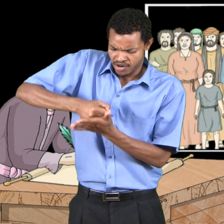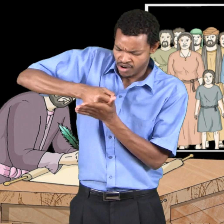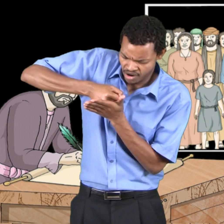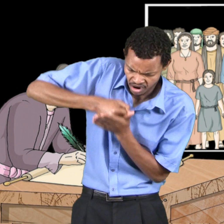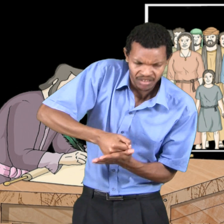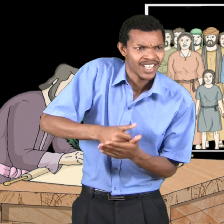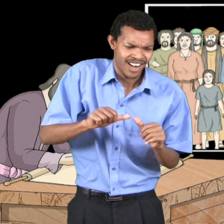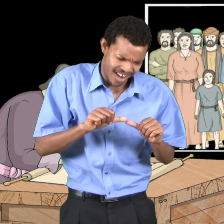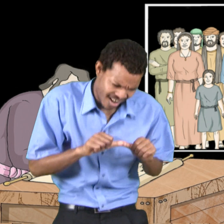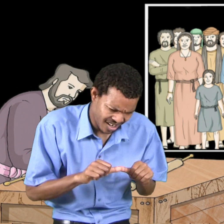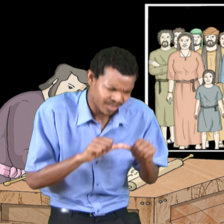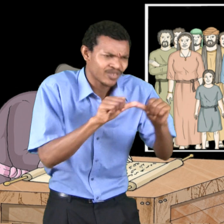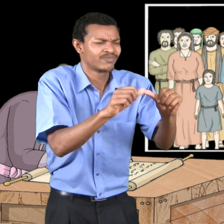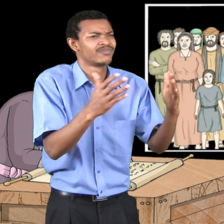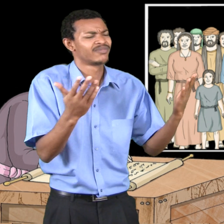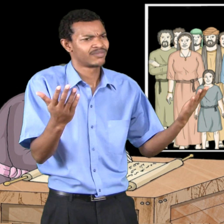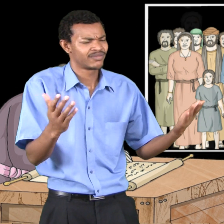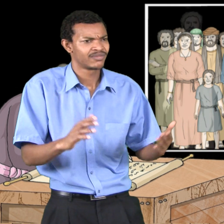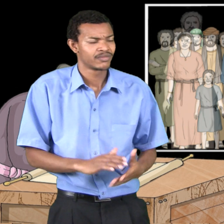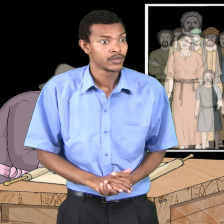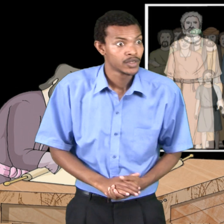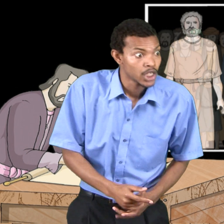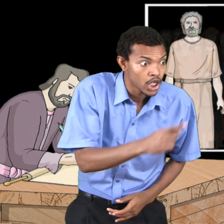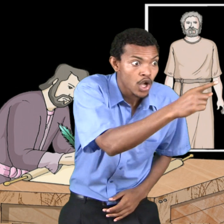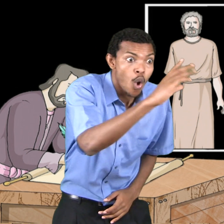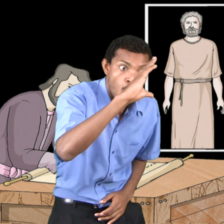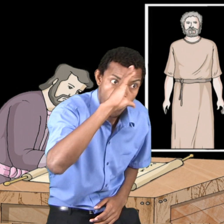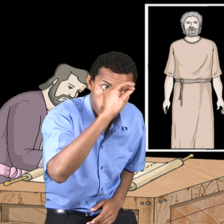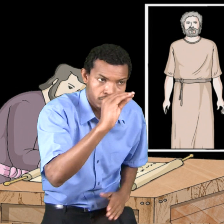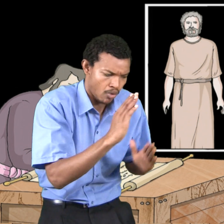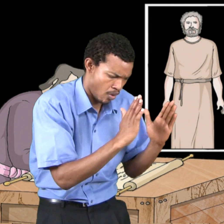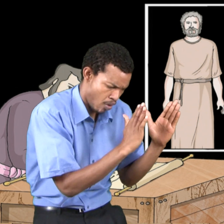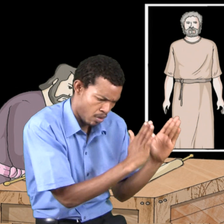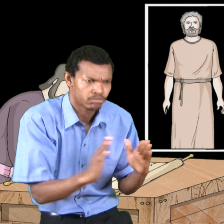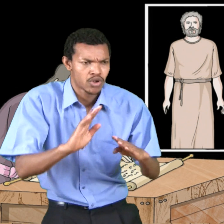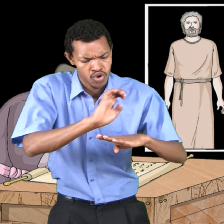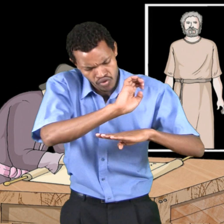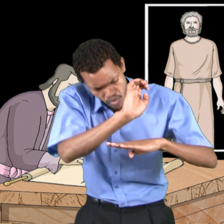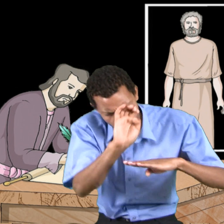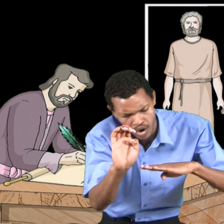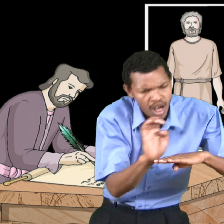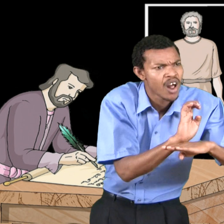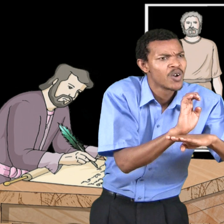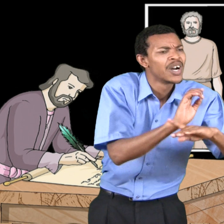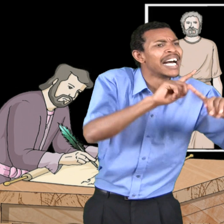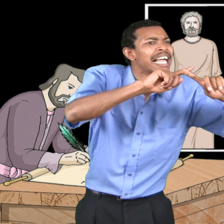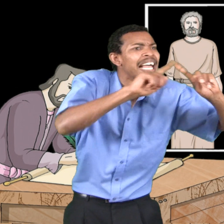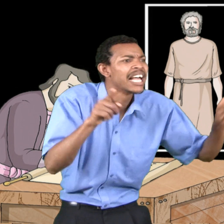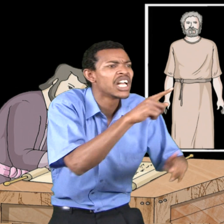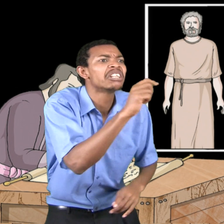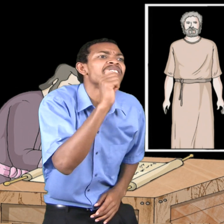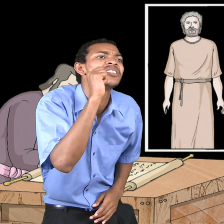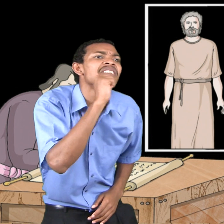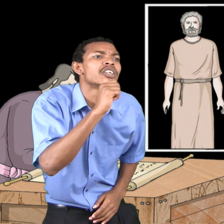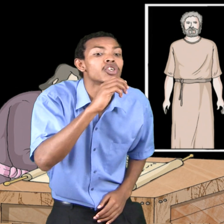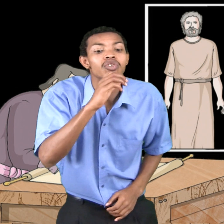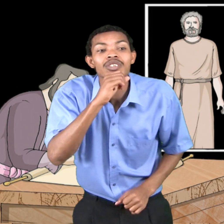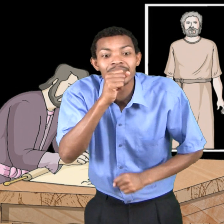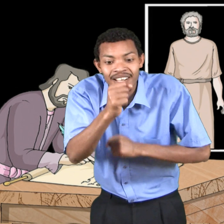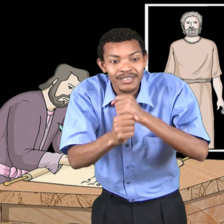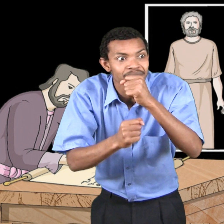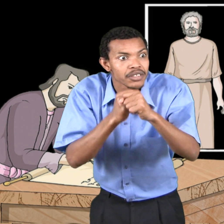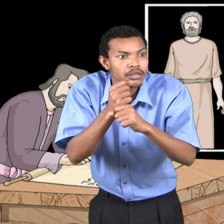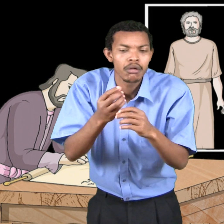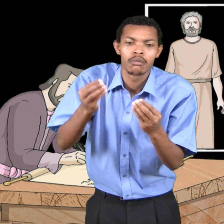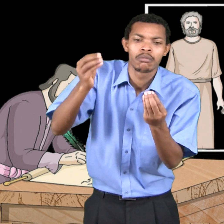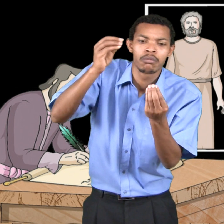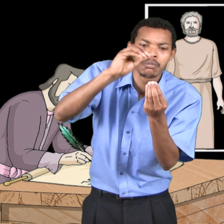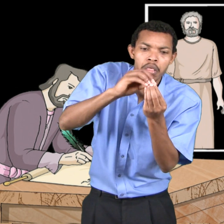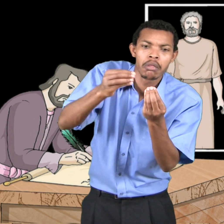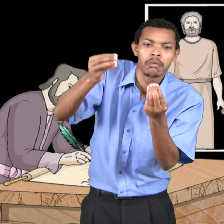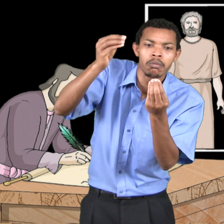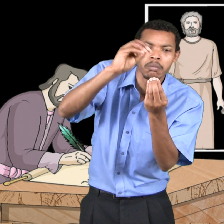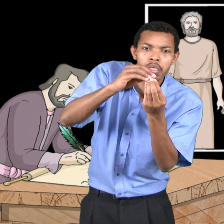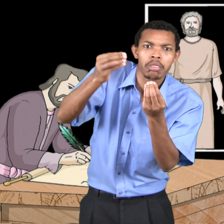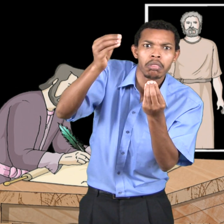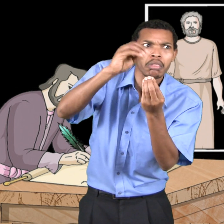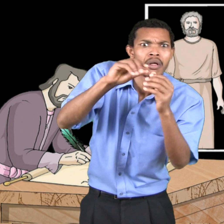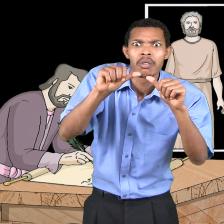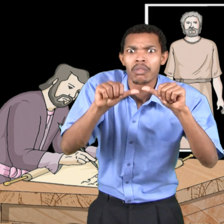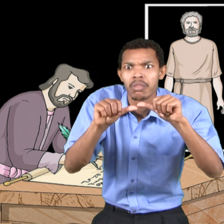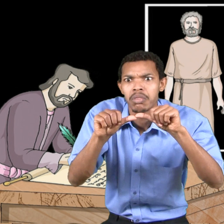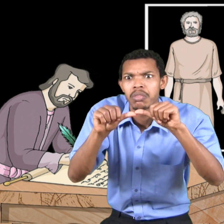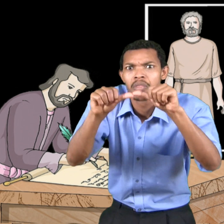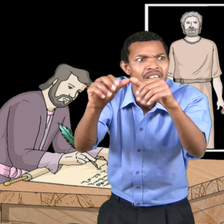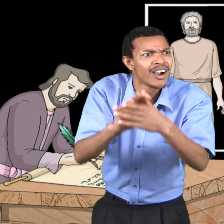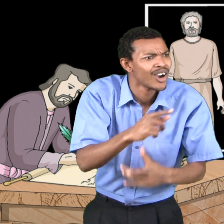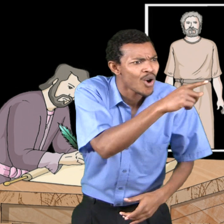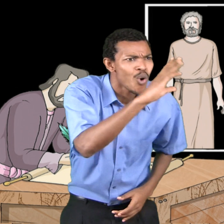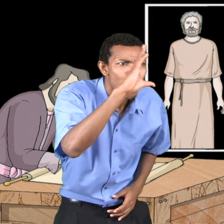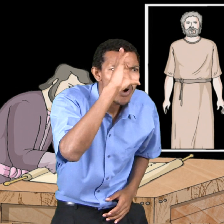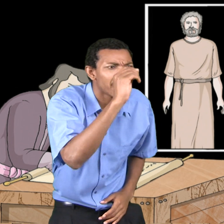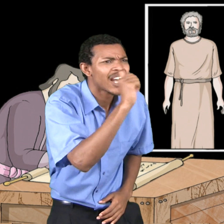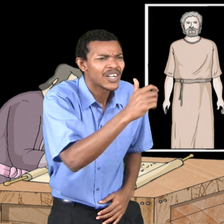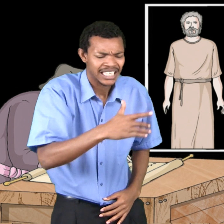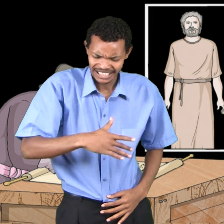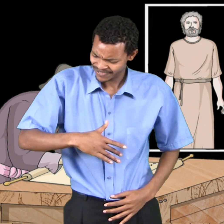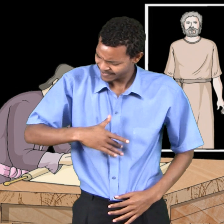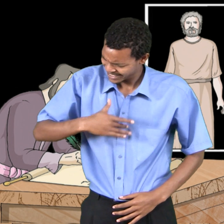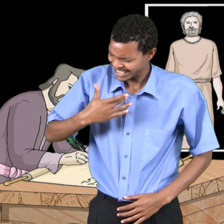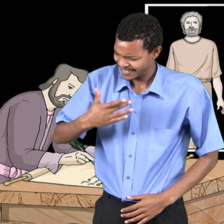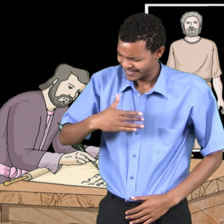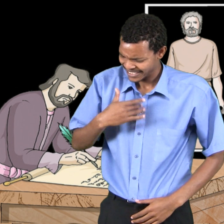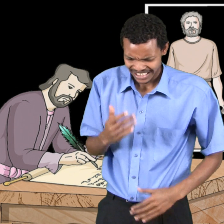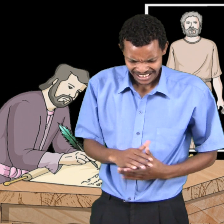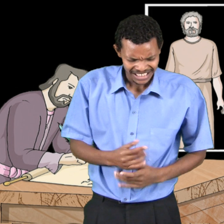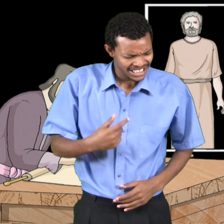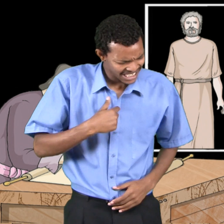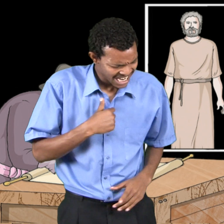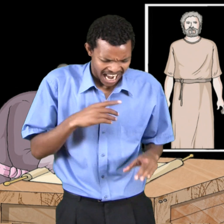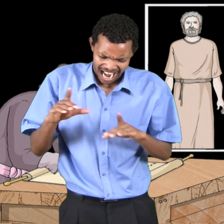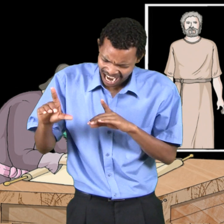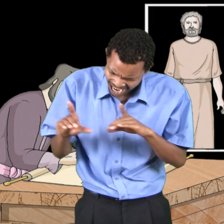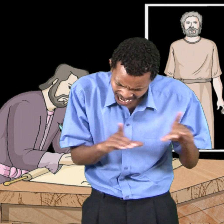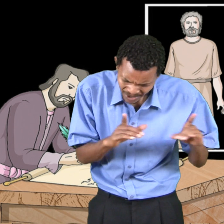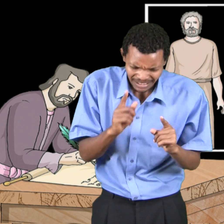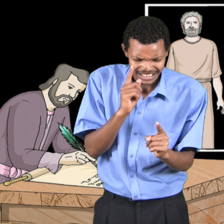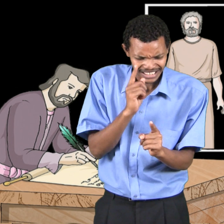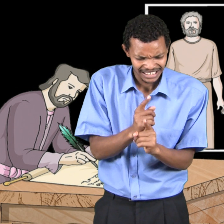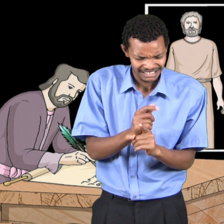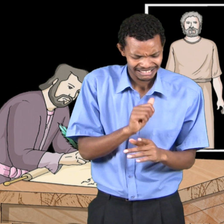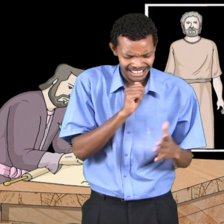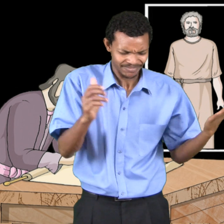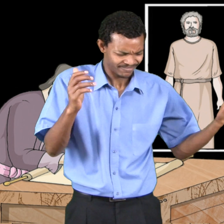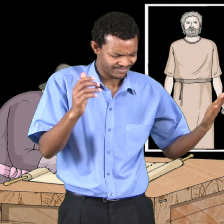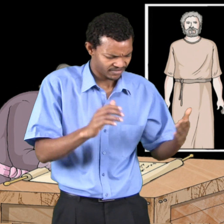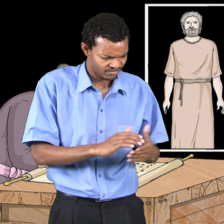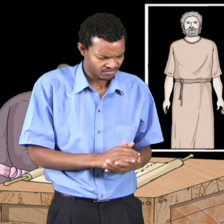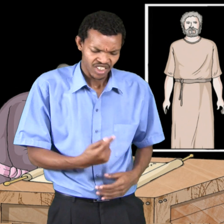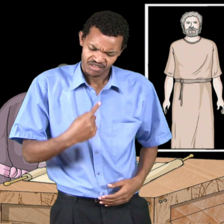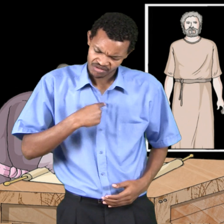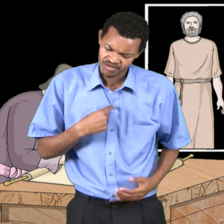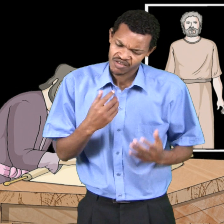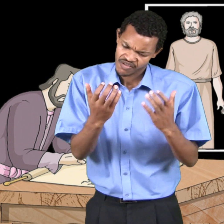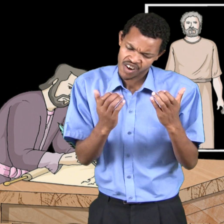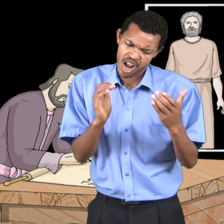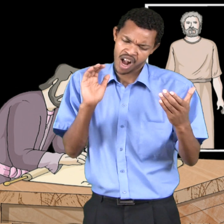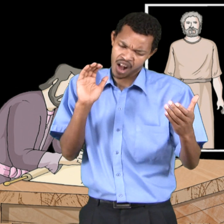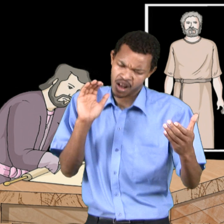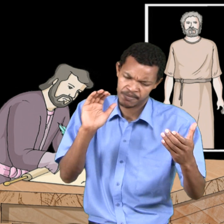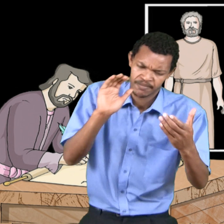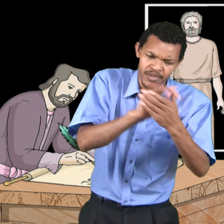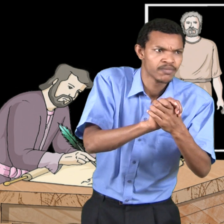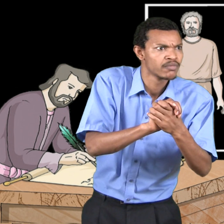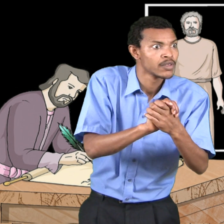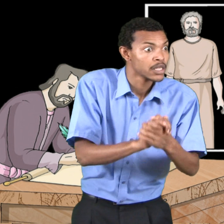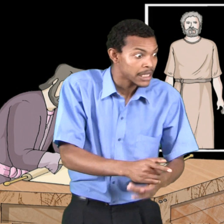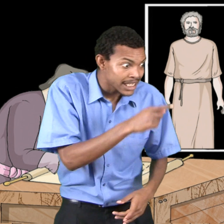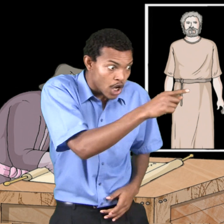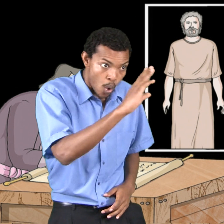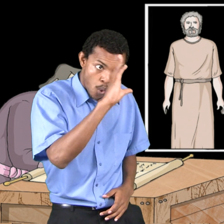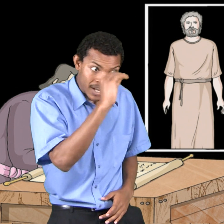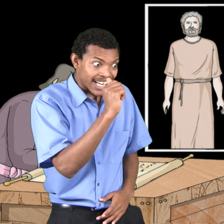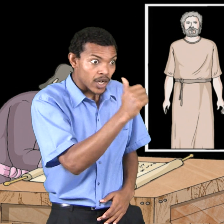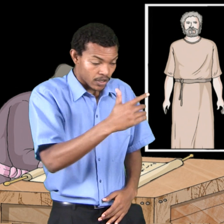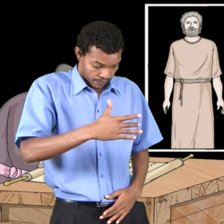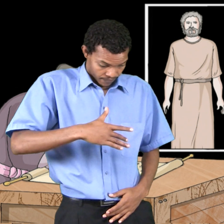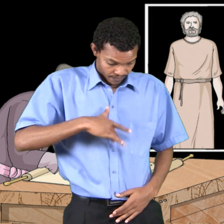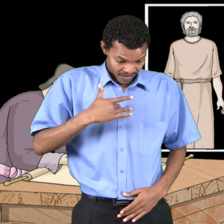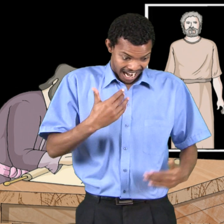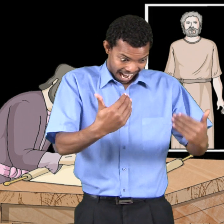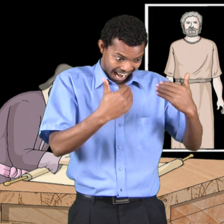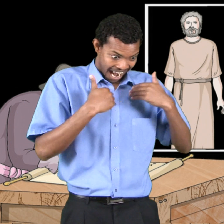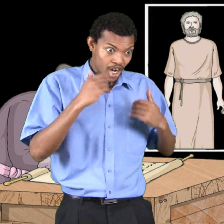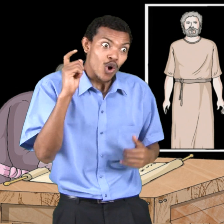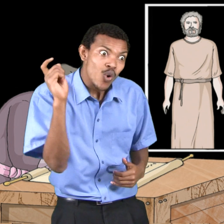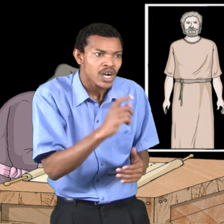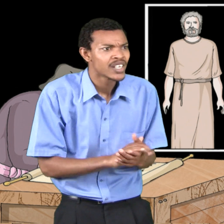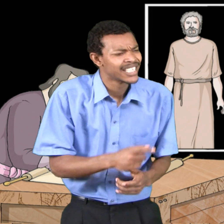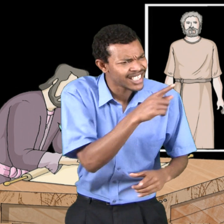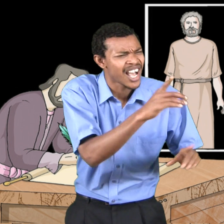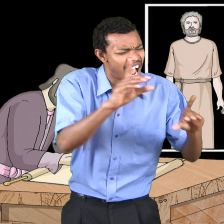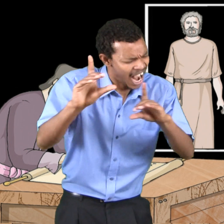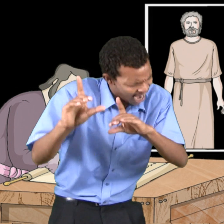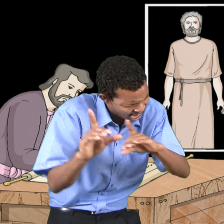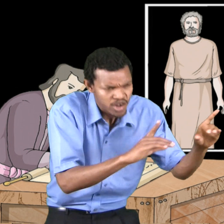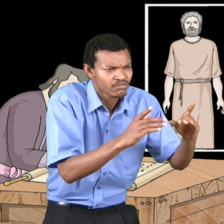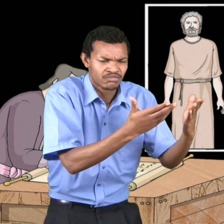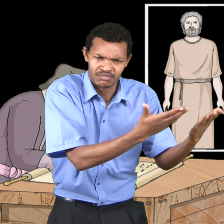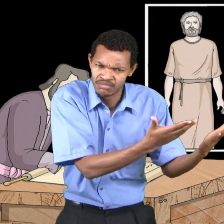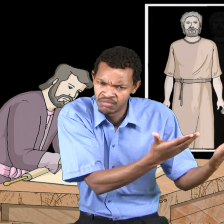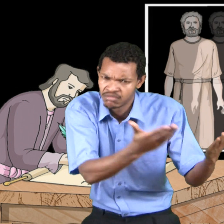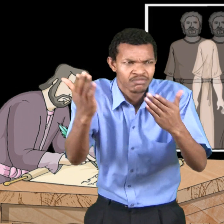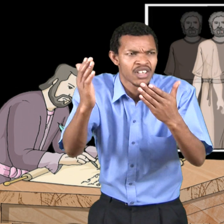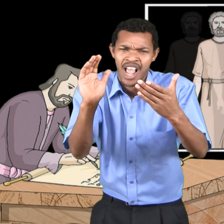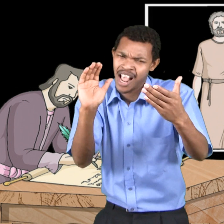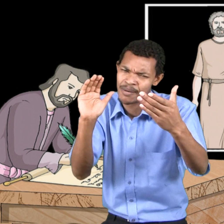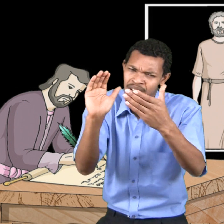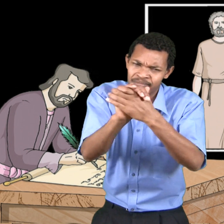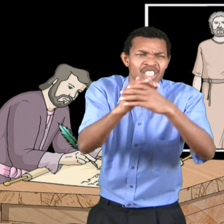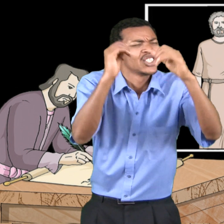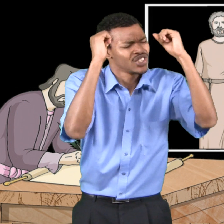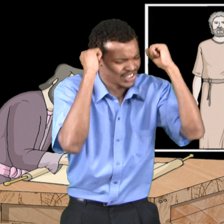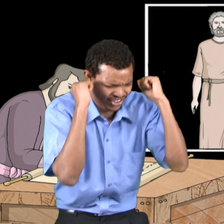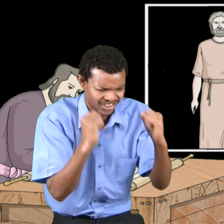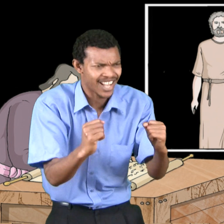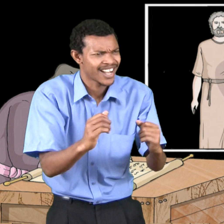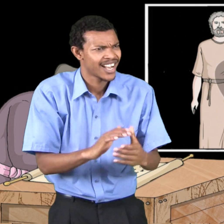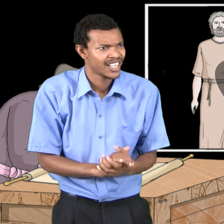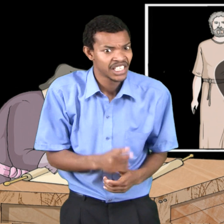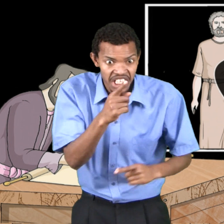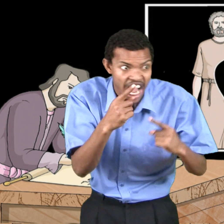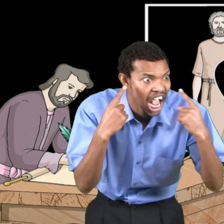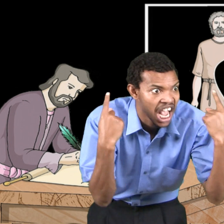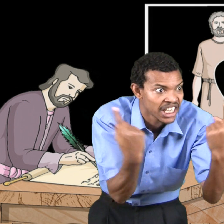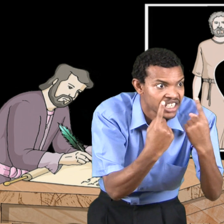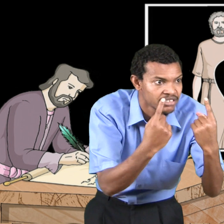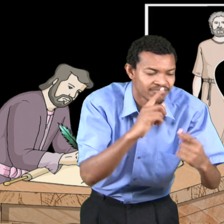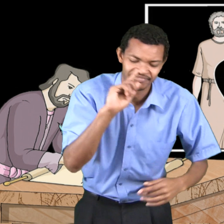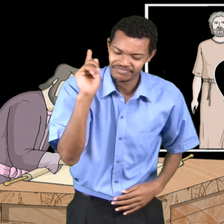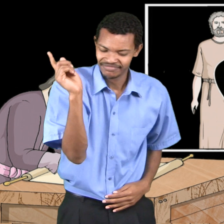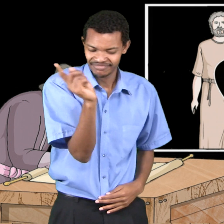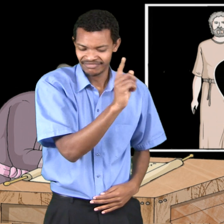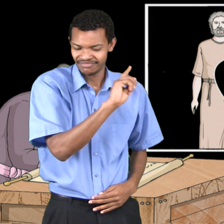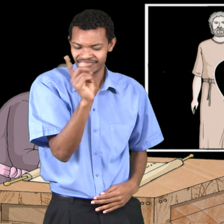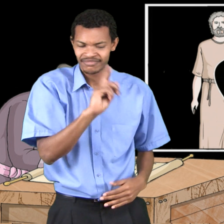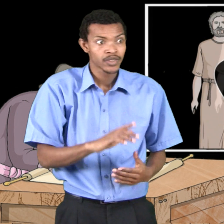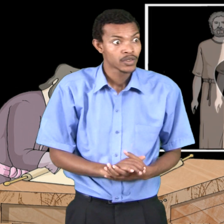However, if someone thinks he is acting inappropriately toward his betrothed, and if she is beyond her youth and they ought to marry, let him do as he wishes;